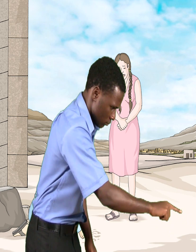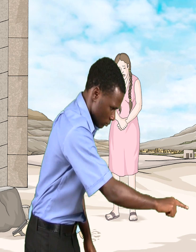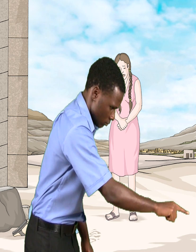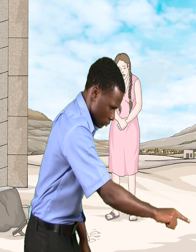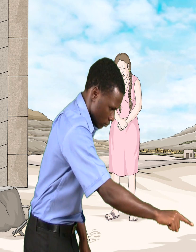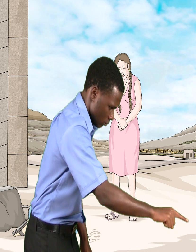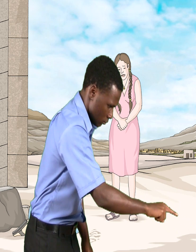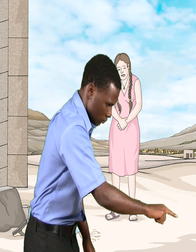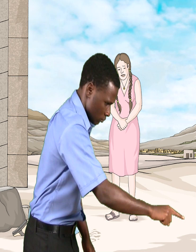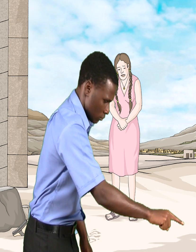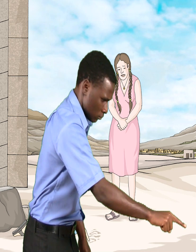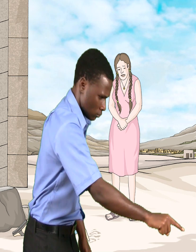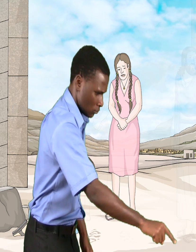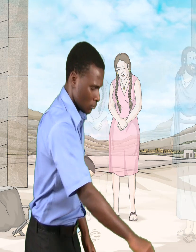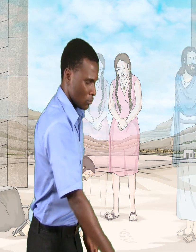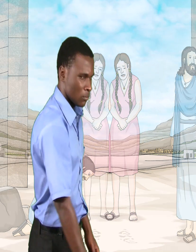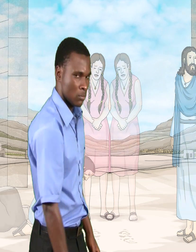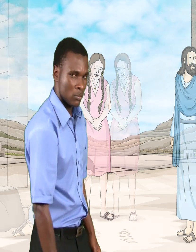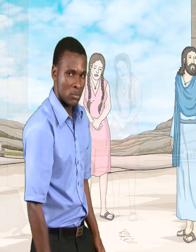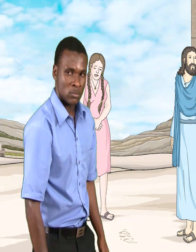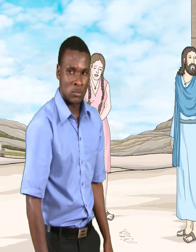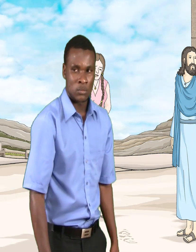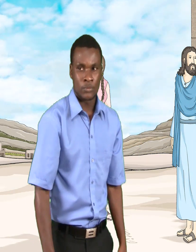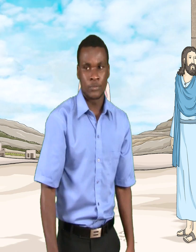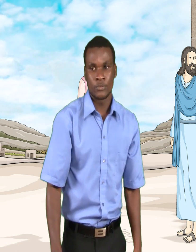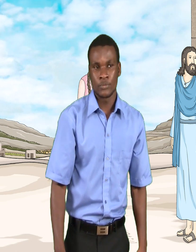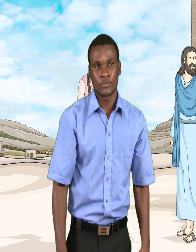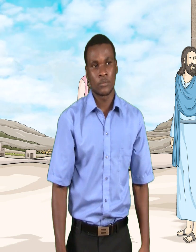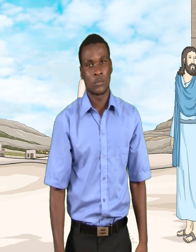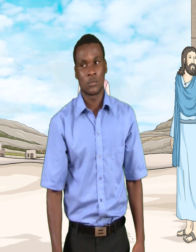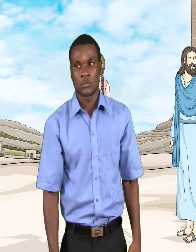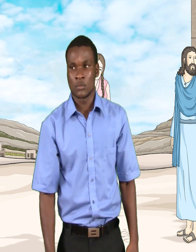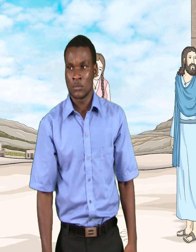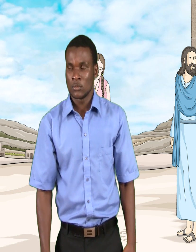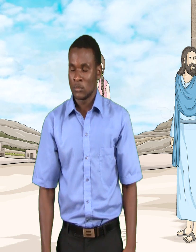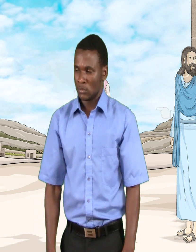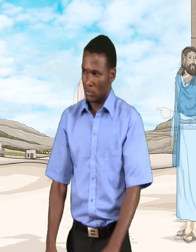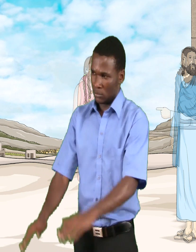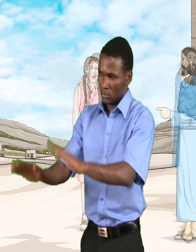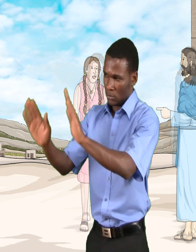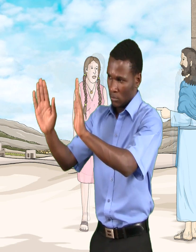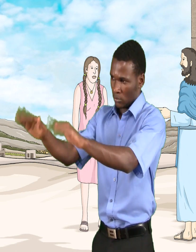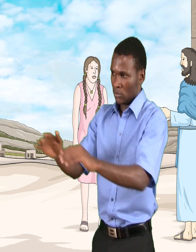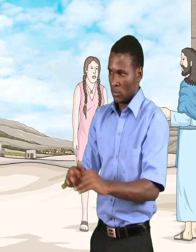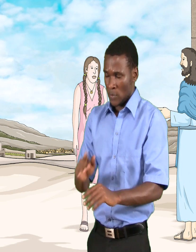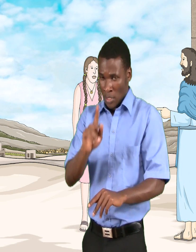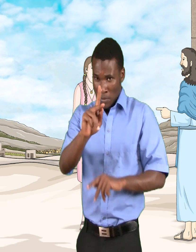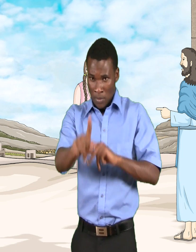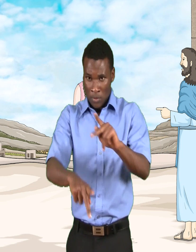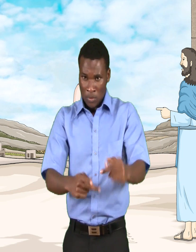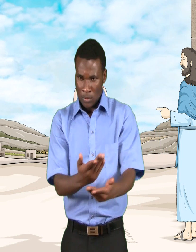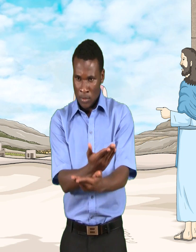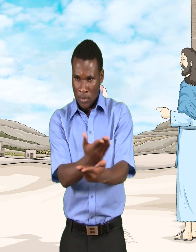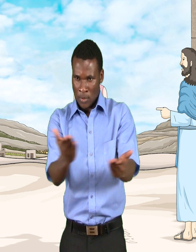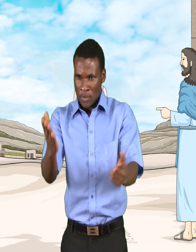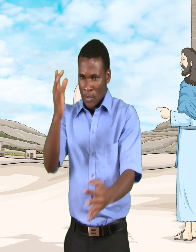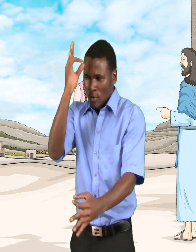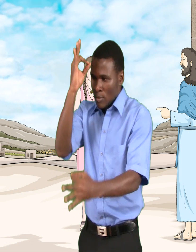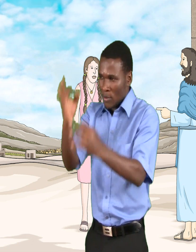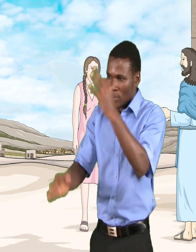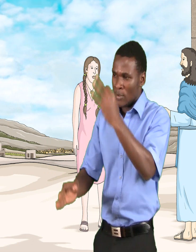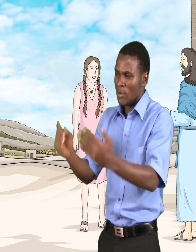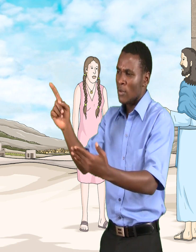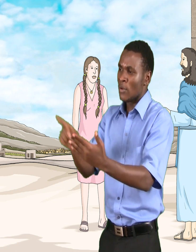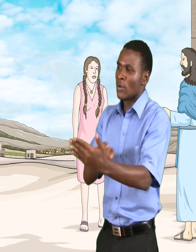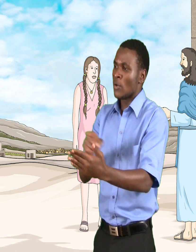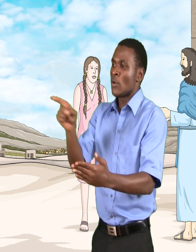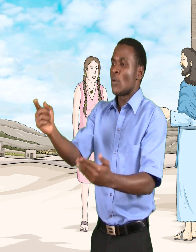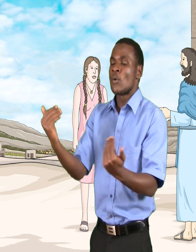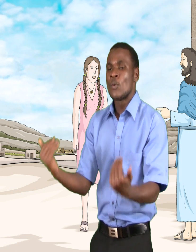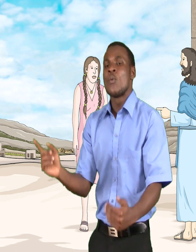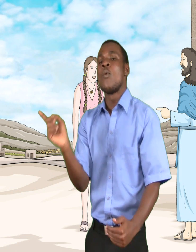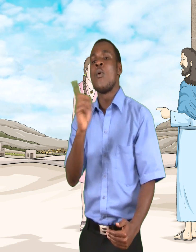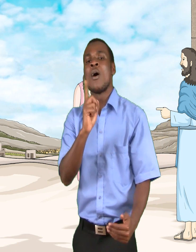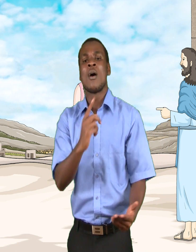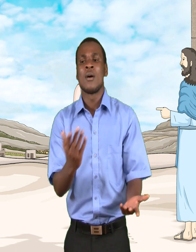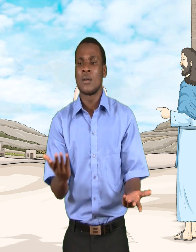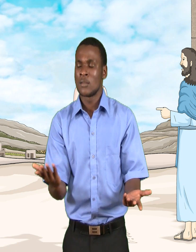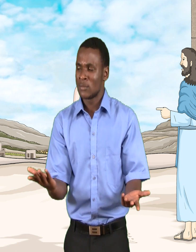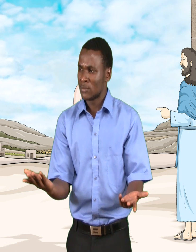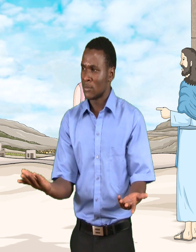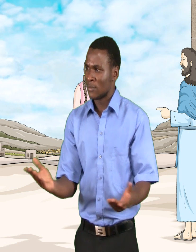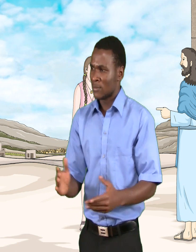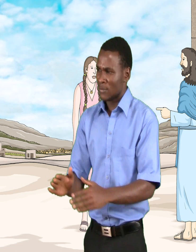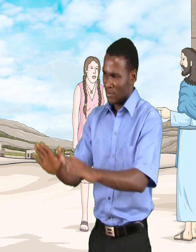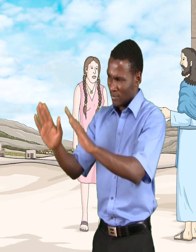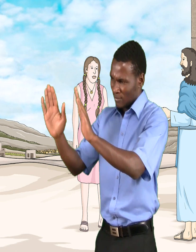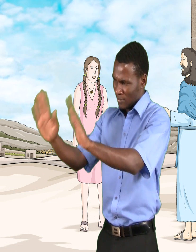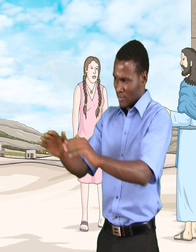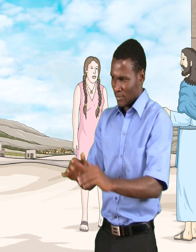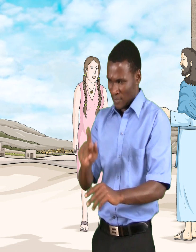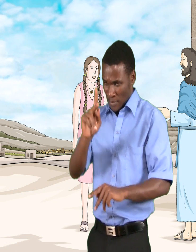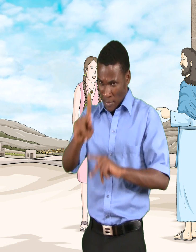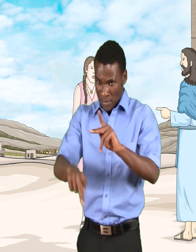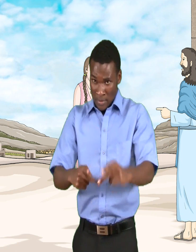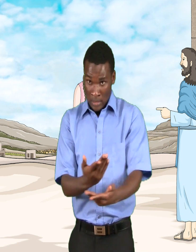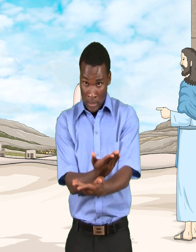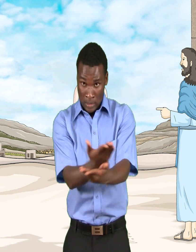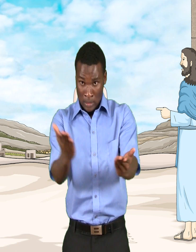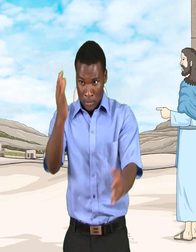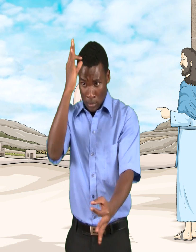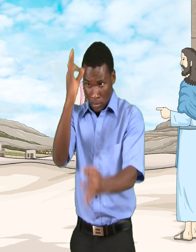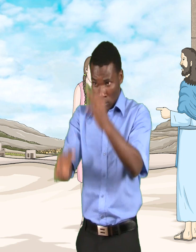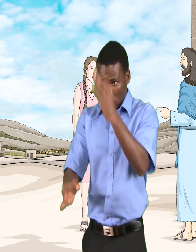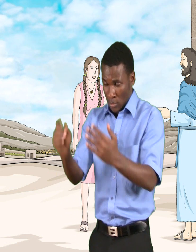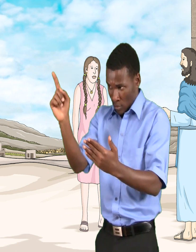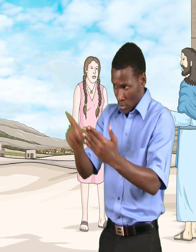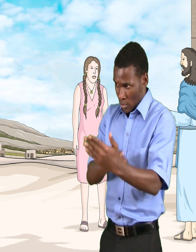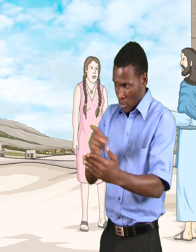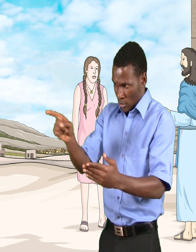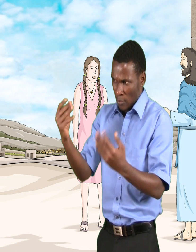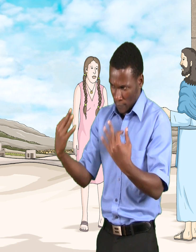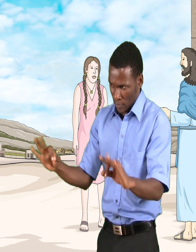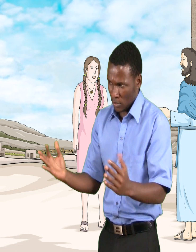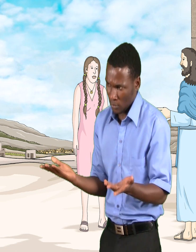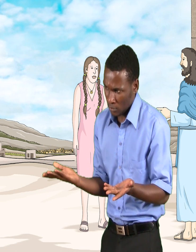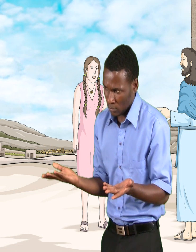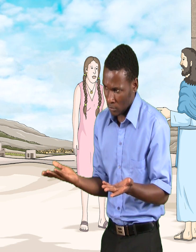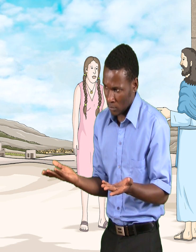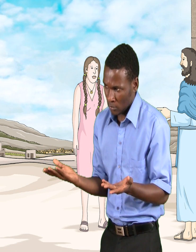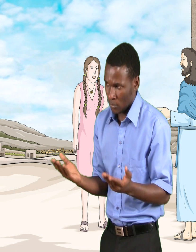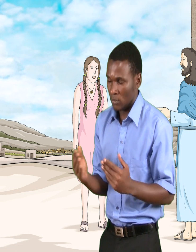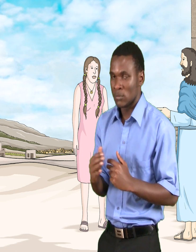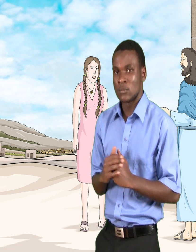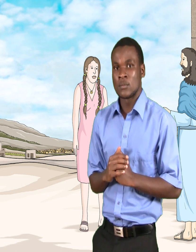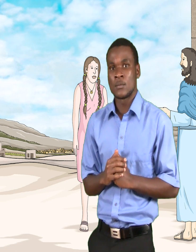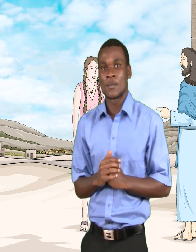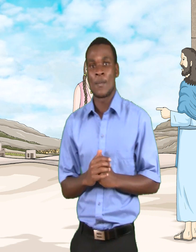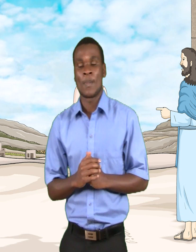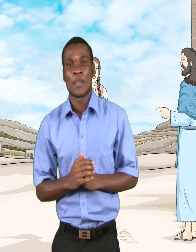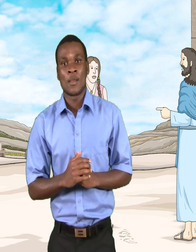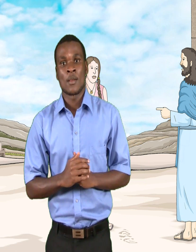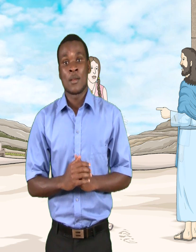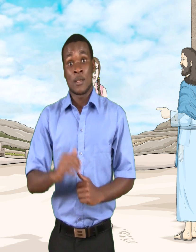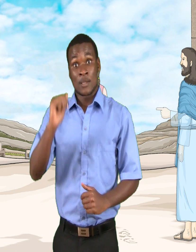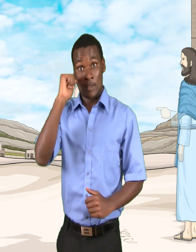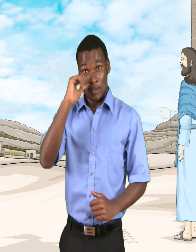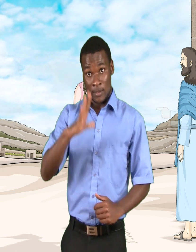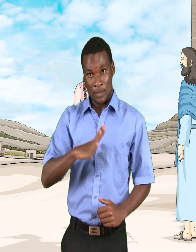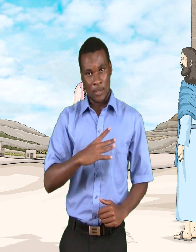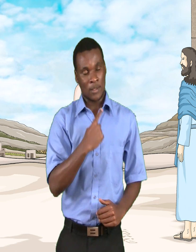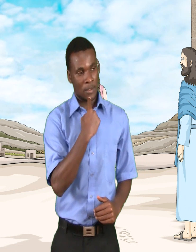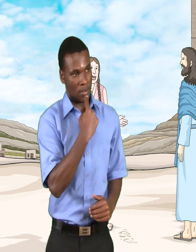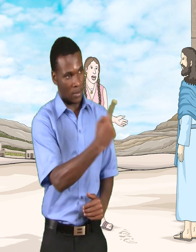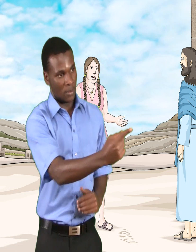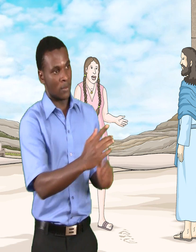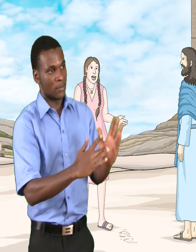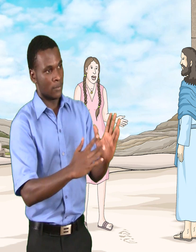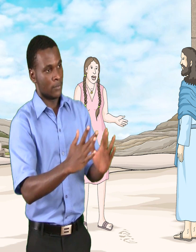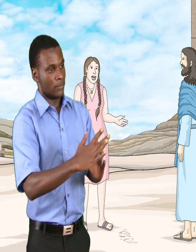Then Jesus straightened up and asked her, “Woman, where are your accusers? Has no one condemned you?”